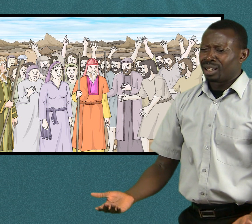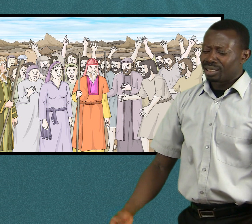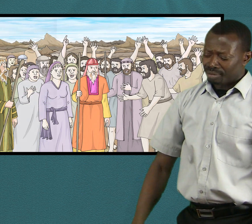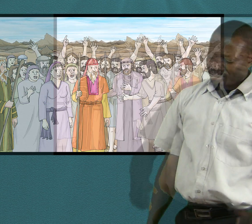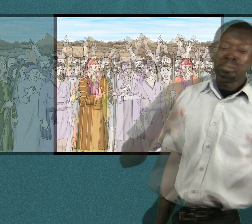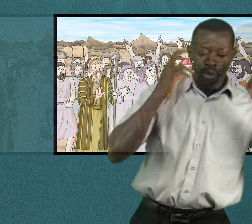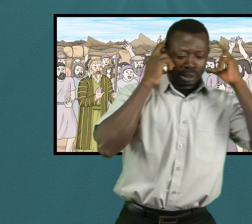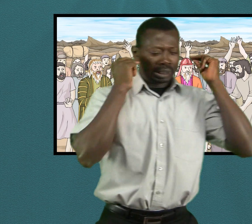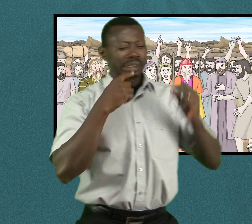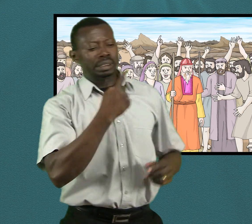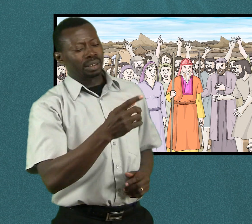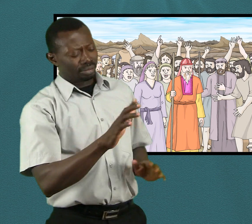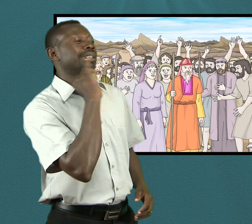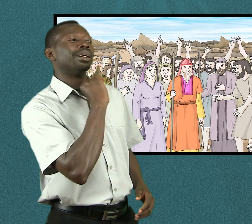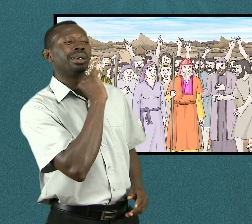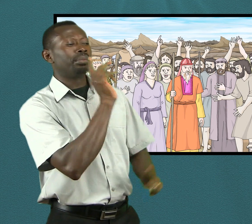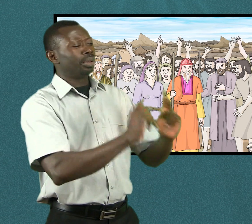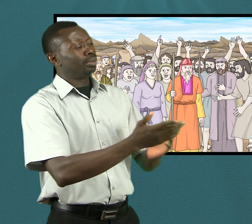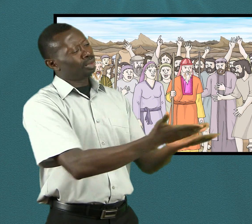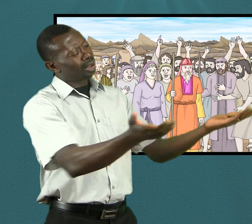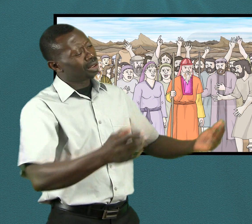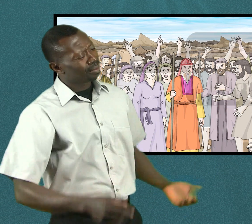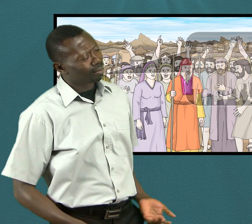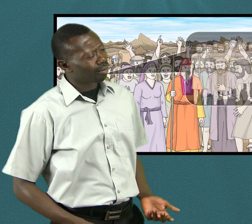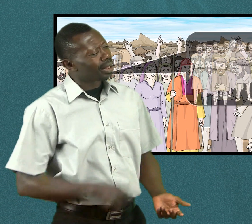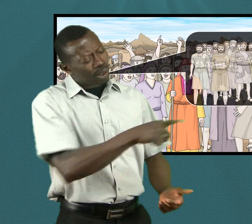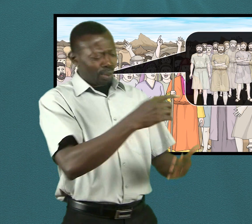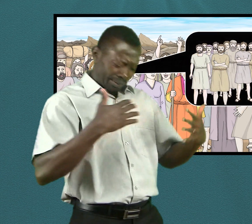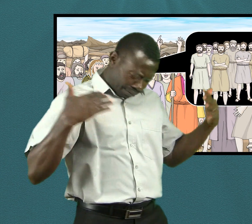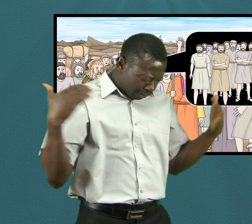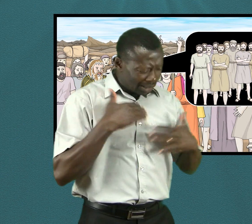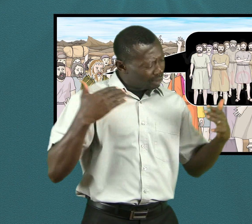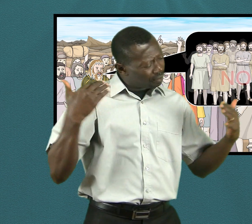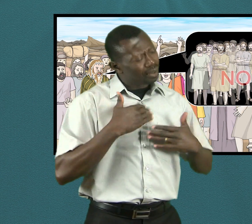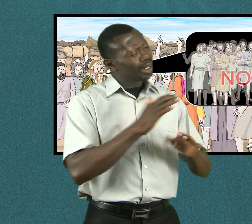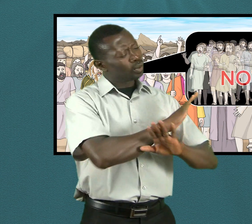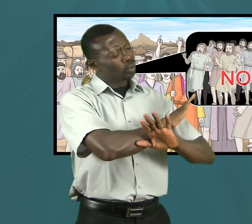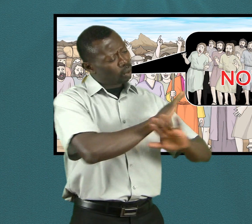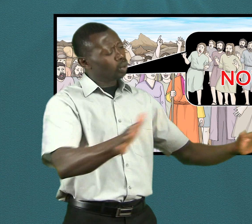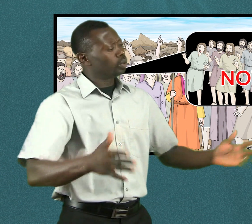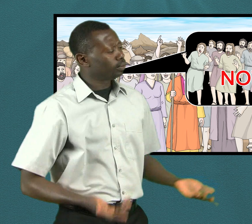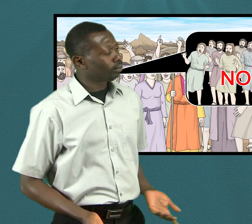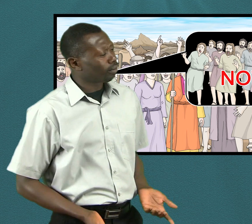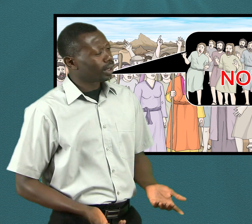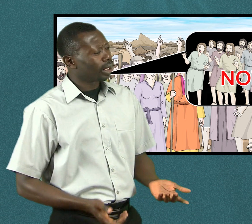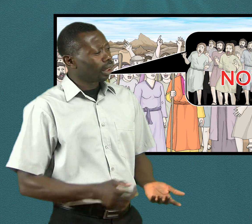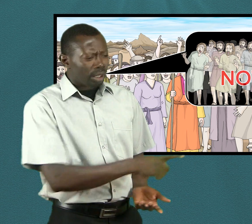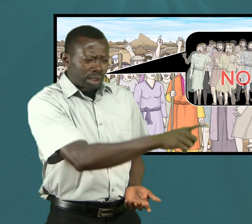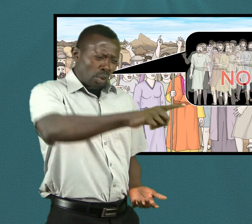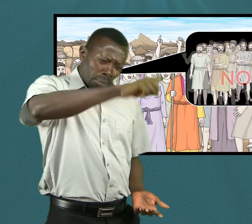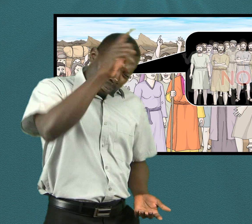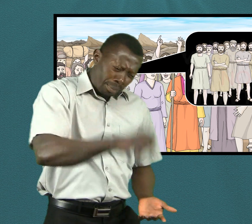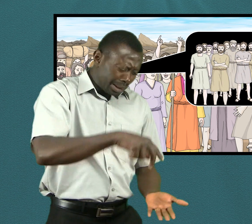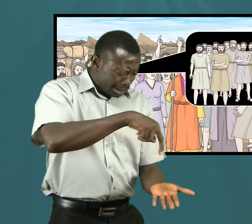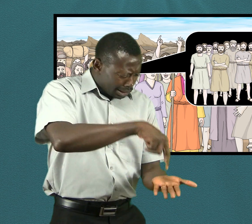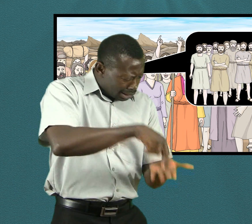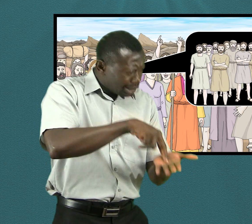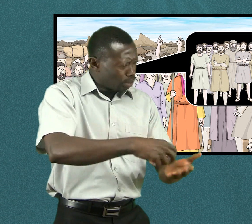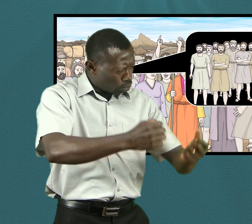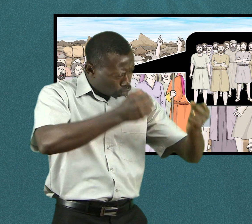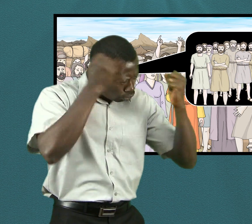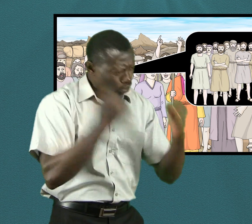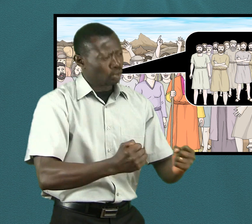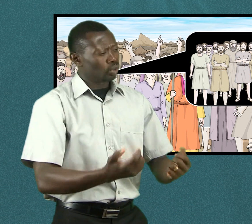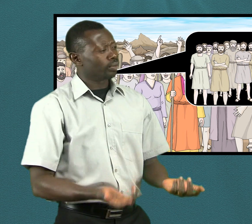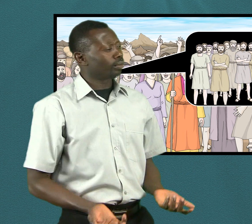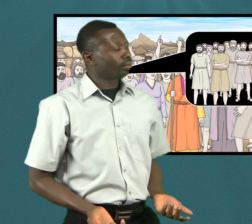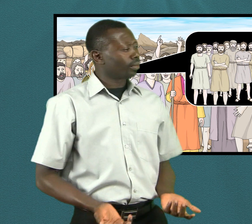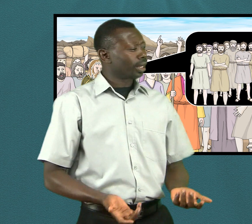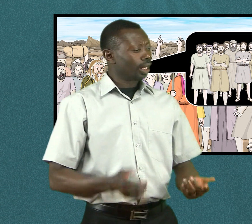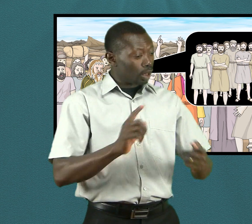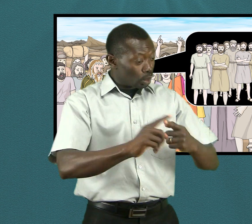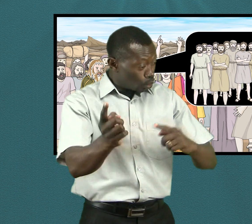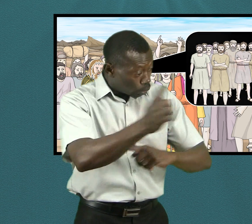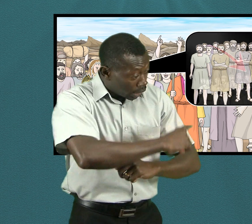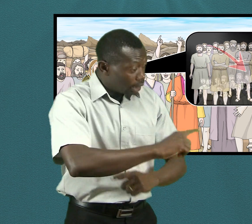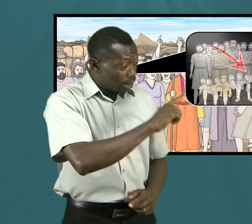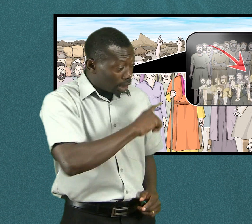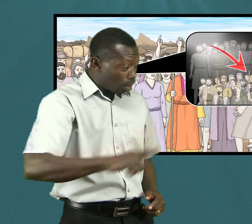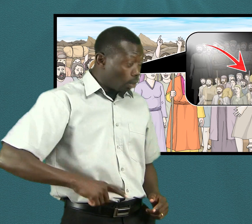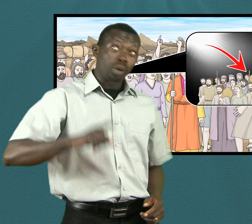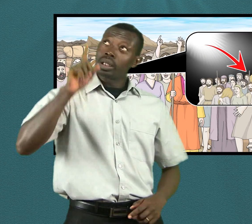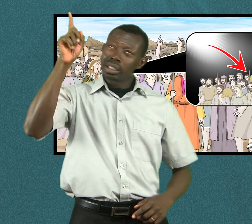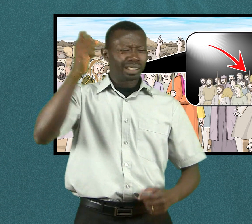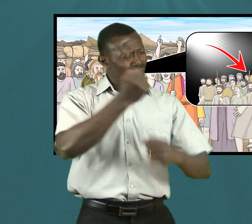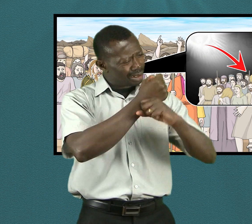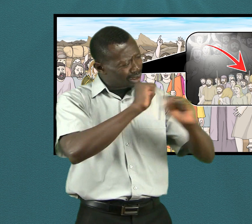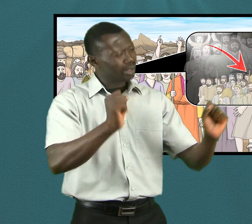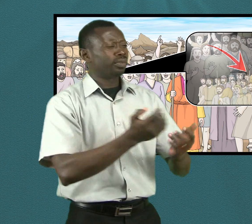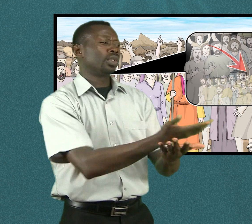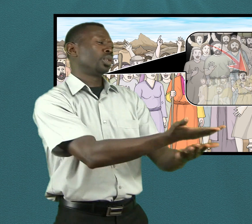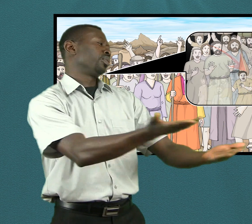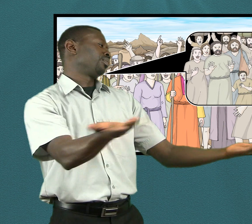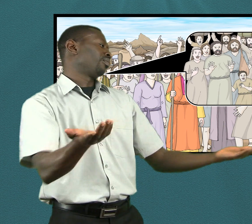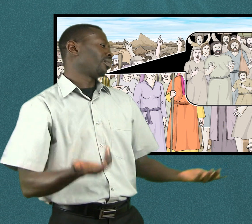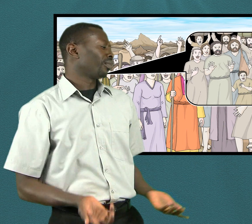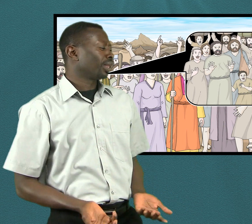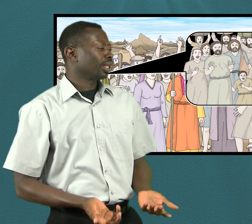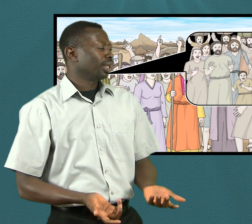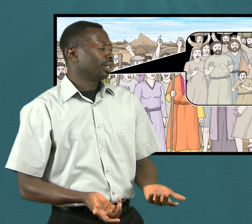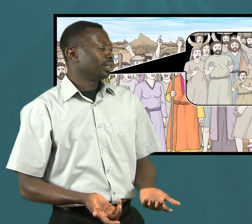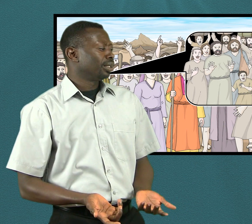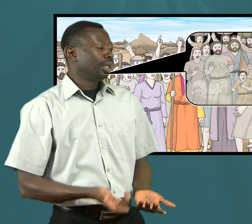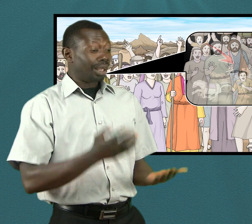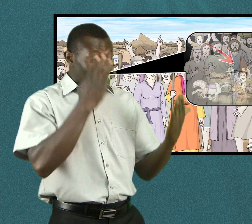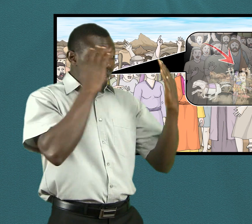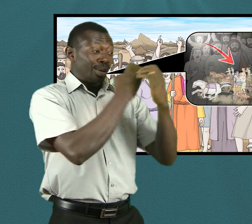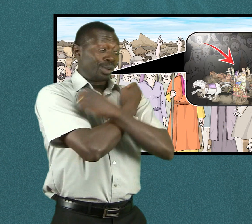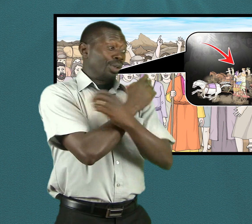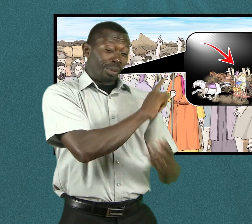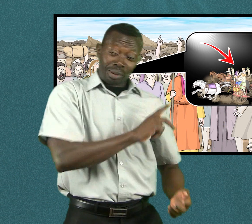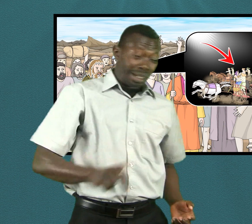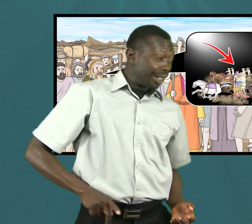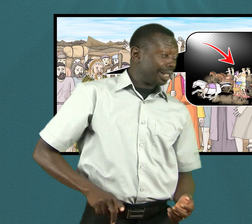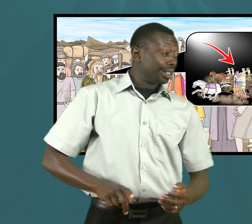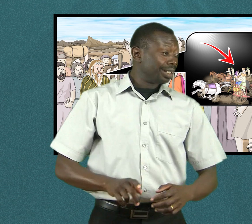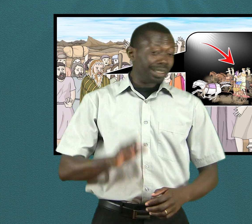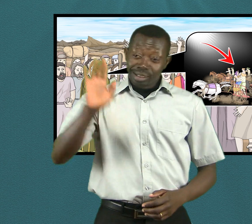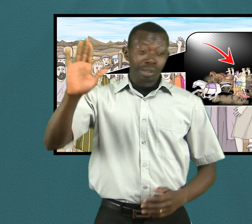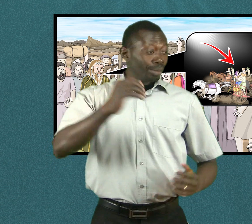But Moses told the people, “Do not be afraid. Stand firm and you will see the LORD’s salvation, which He will accomplish for you today;